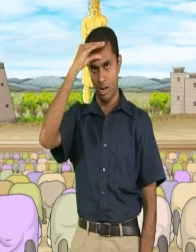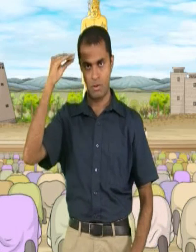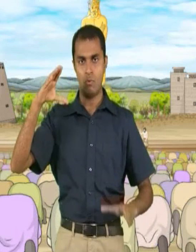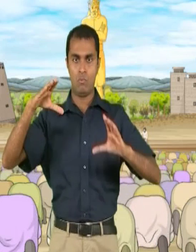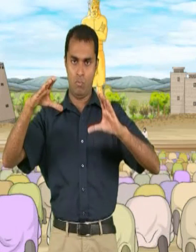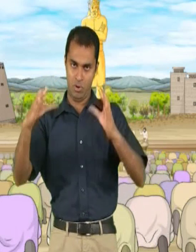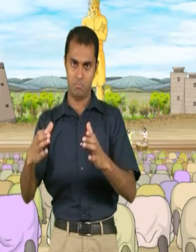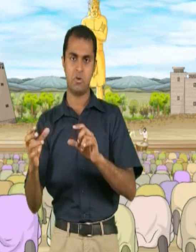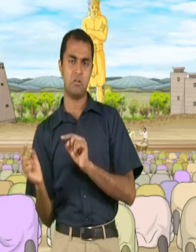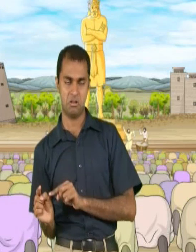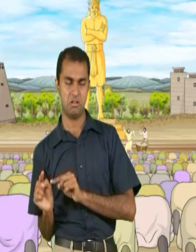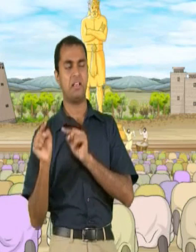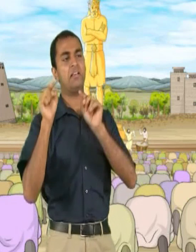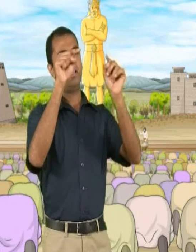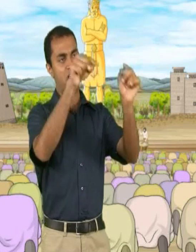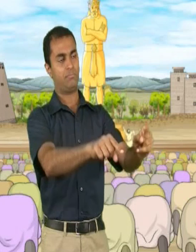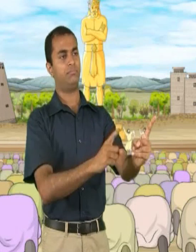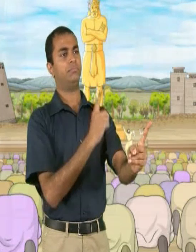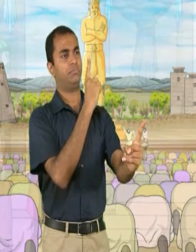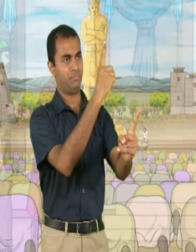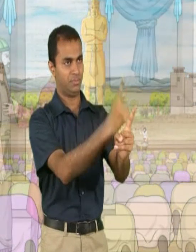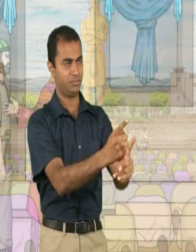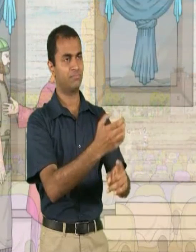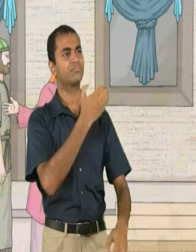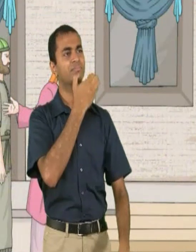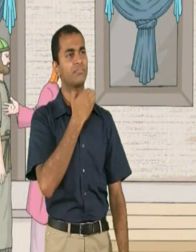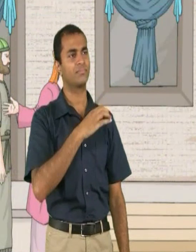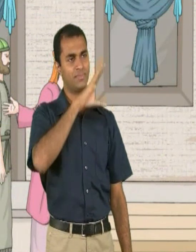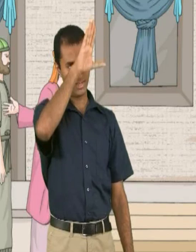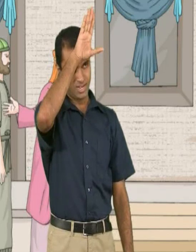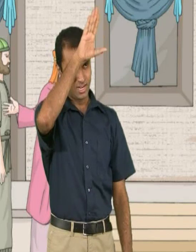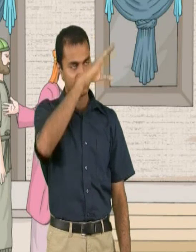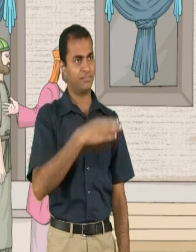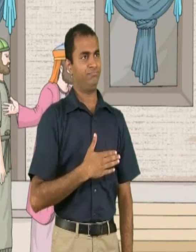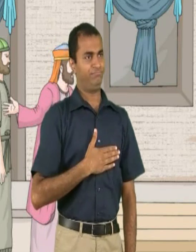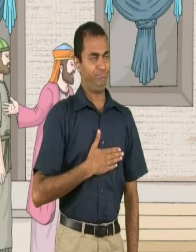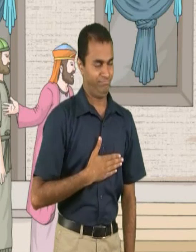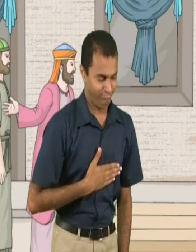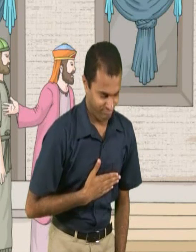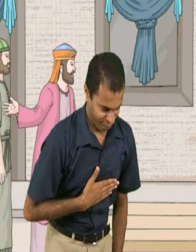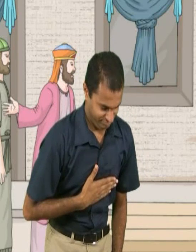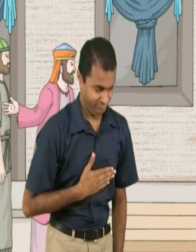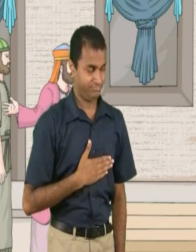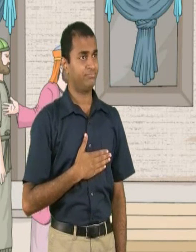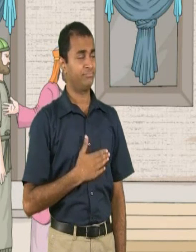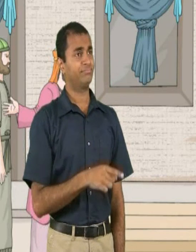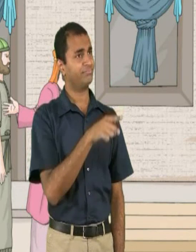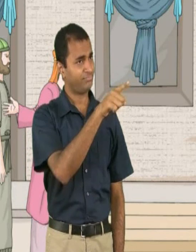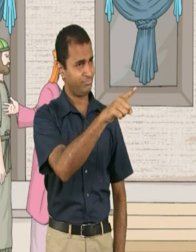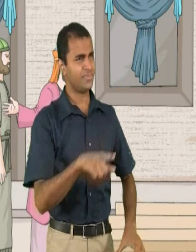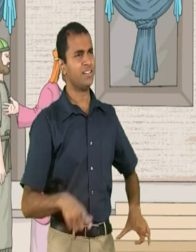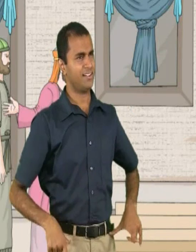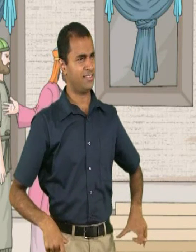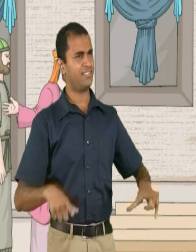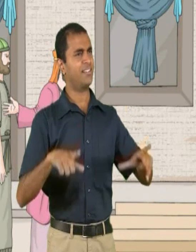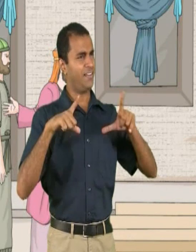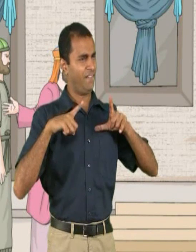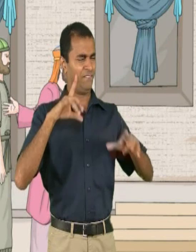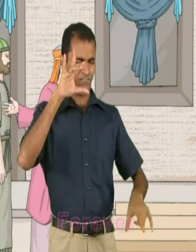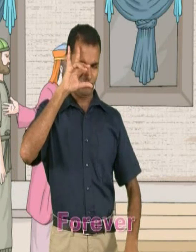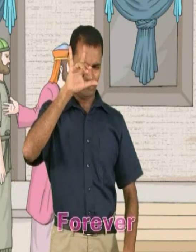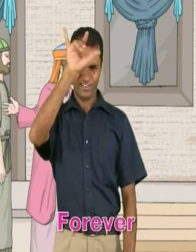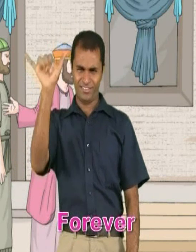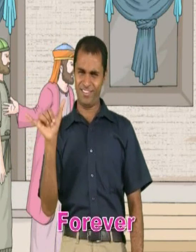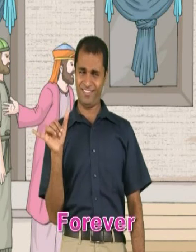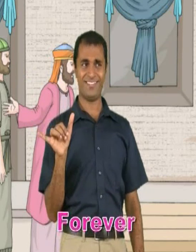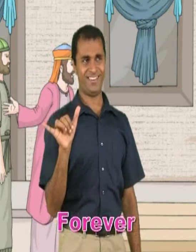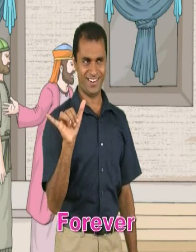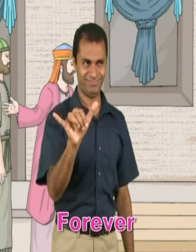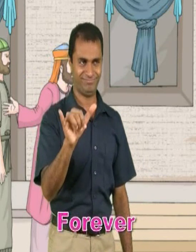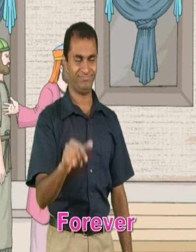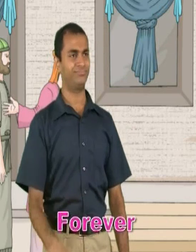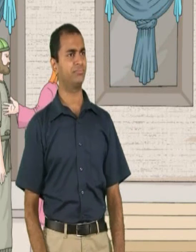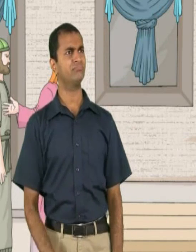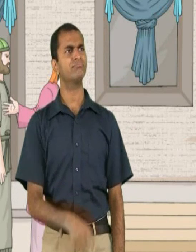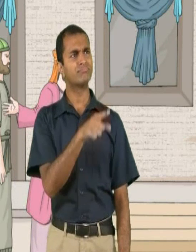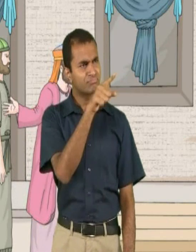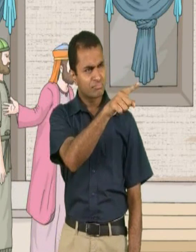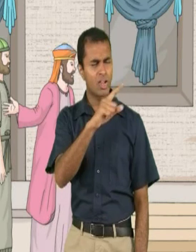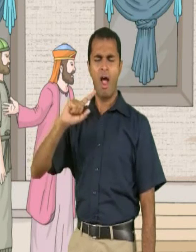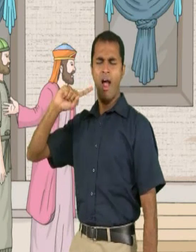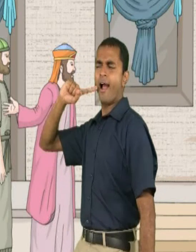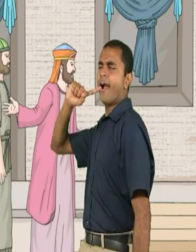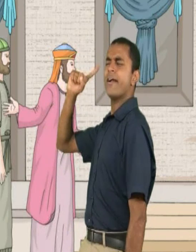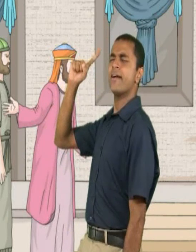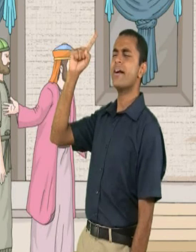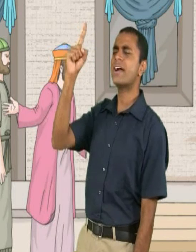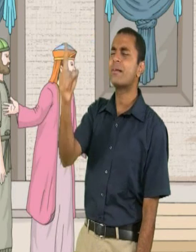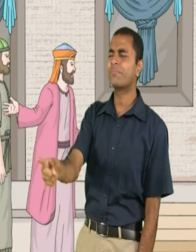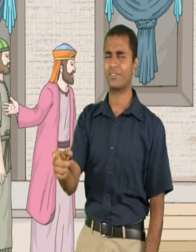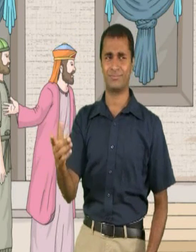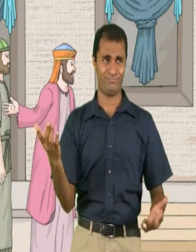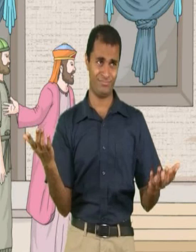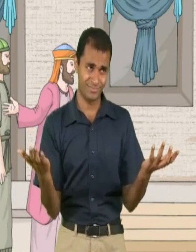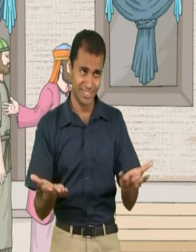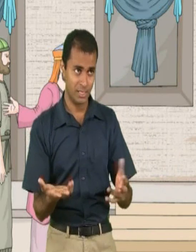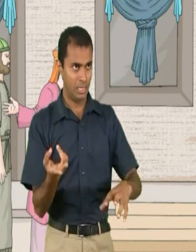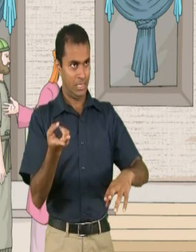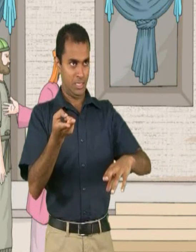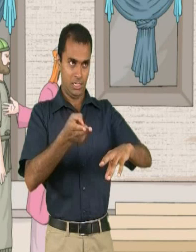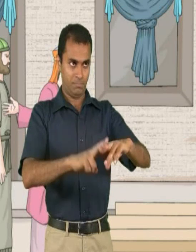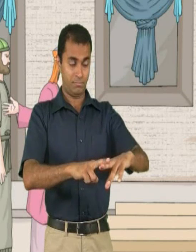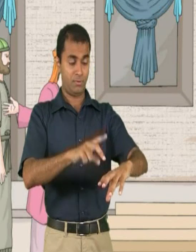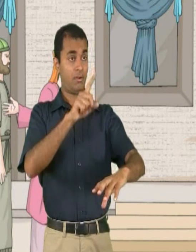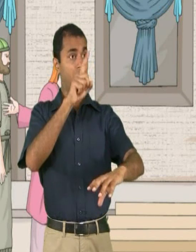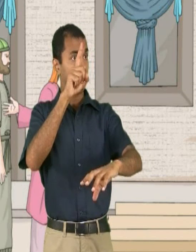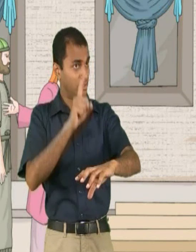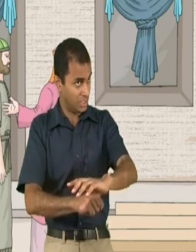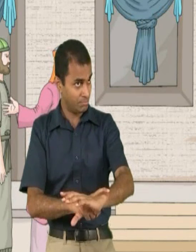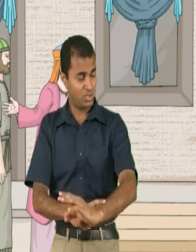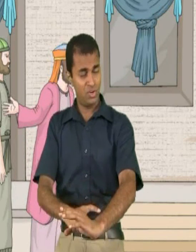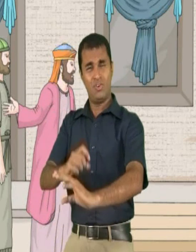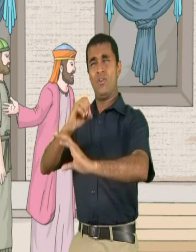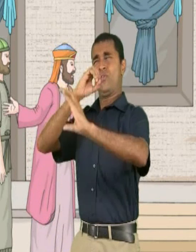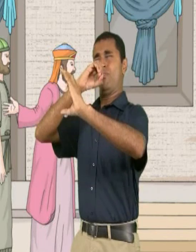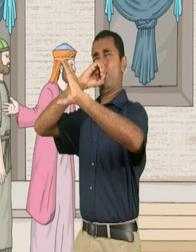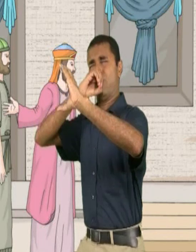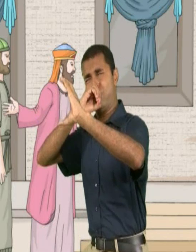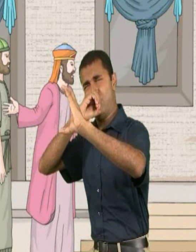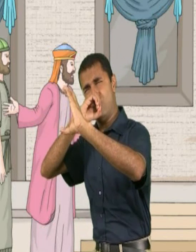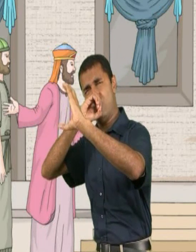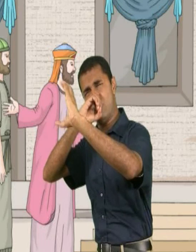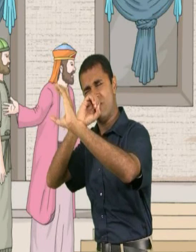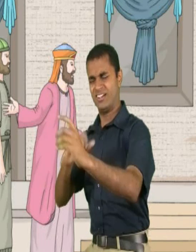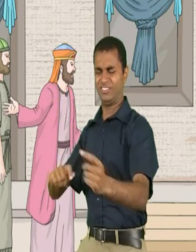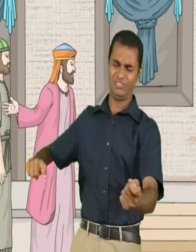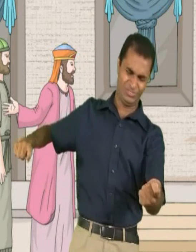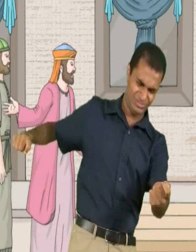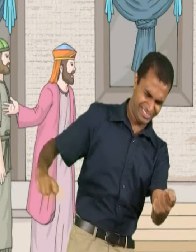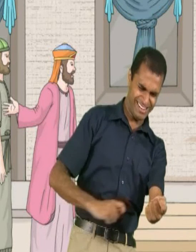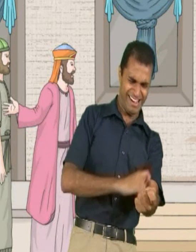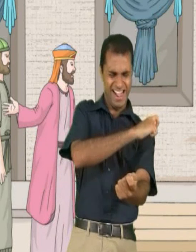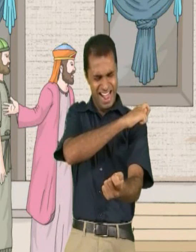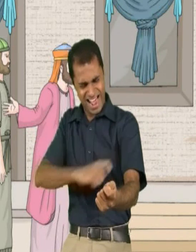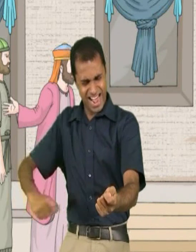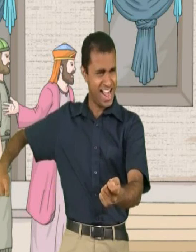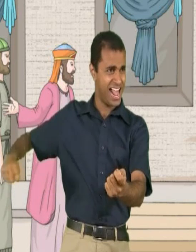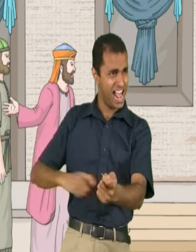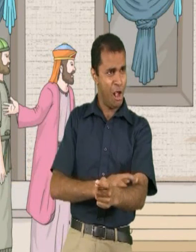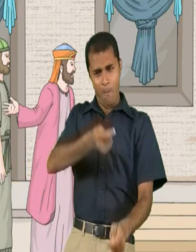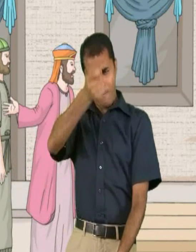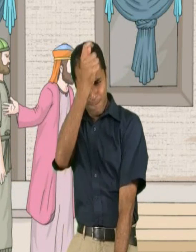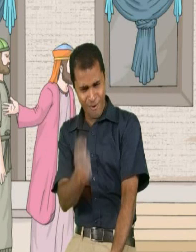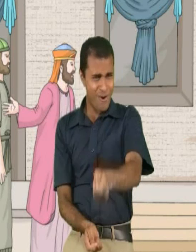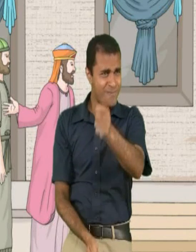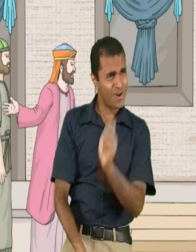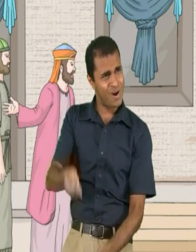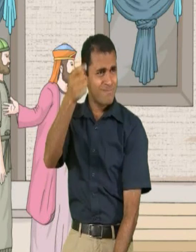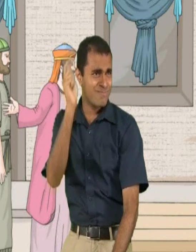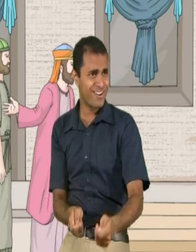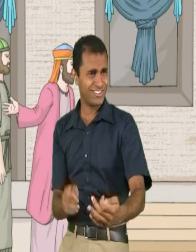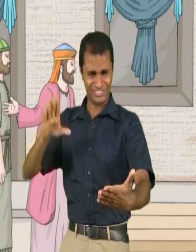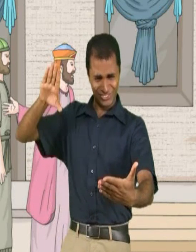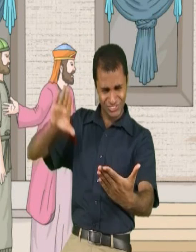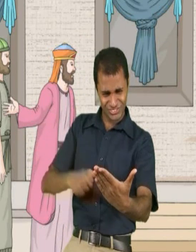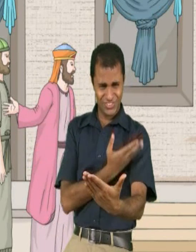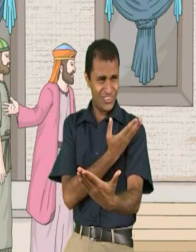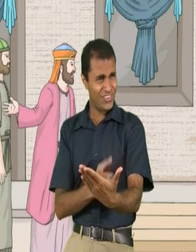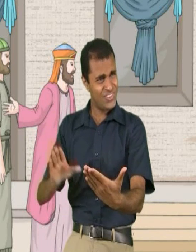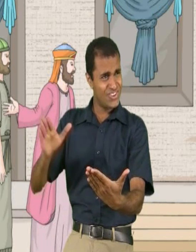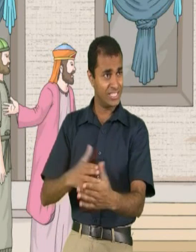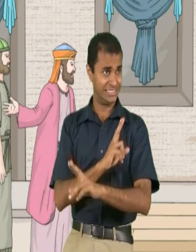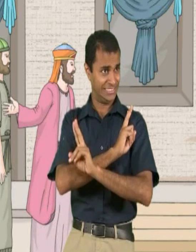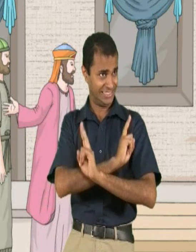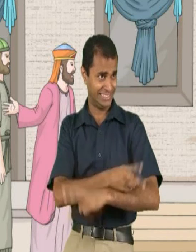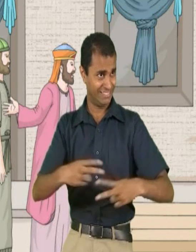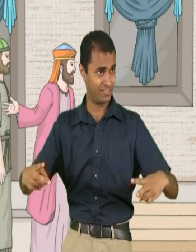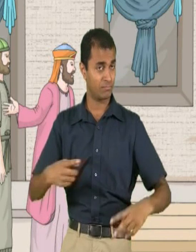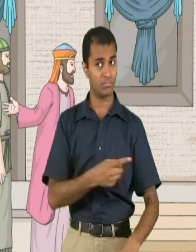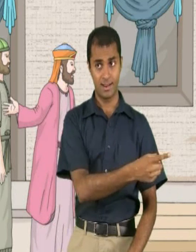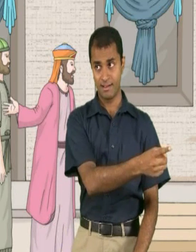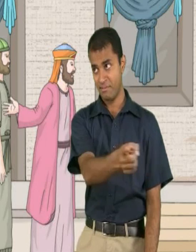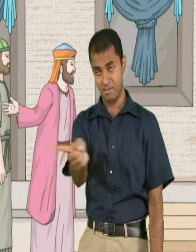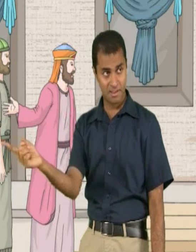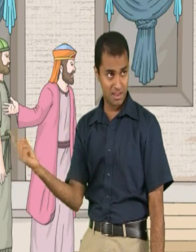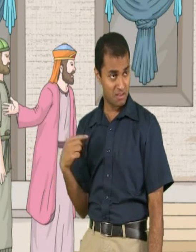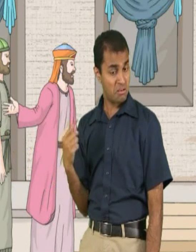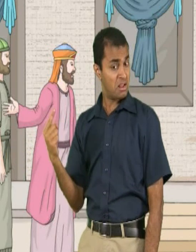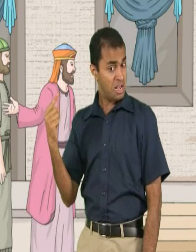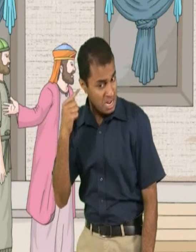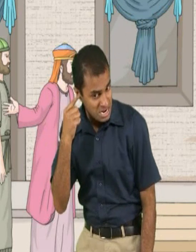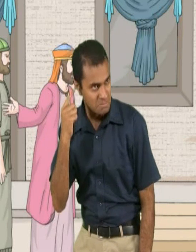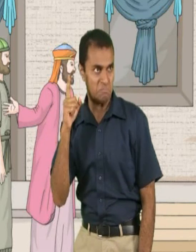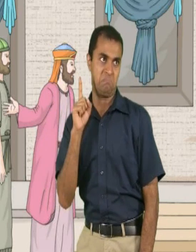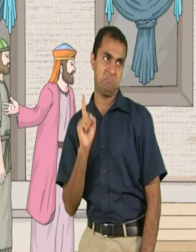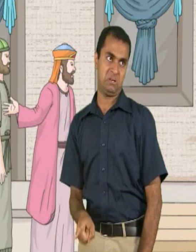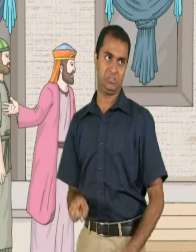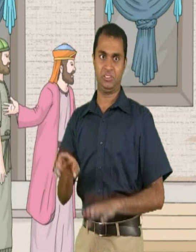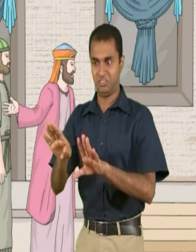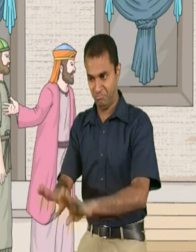At this time some astrologers came forward and maliciously accused the Jews, saying to King Nebuchadnezzar, “O king, may you live forever!